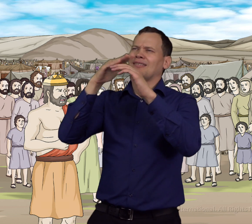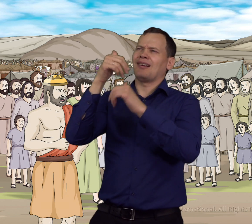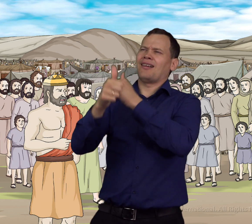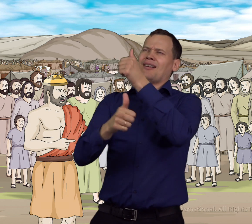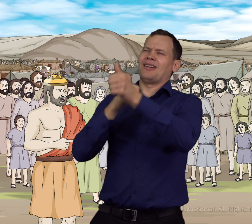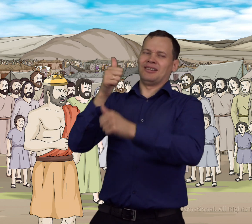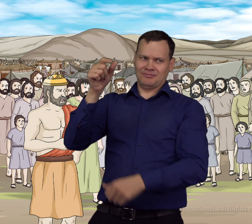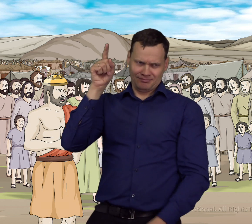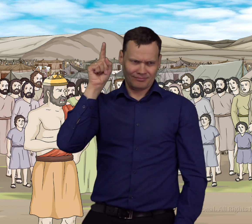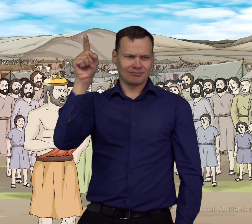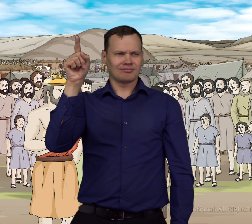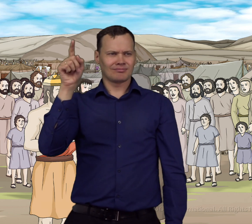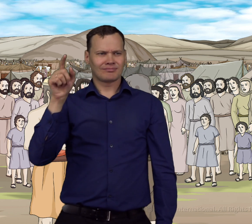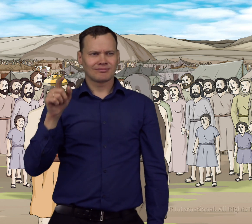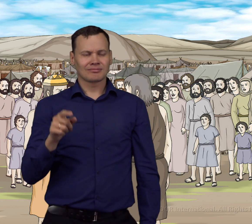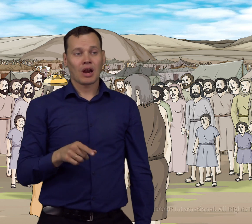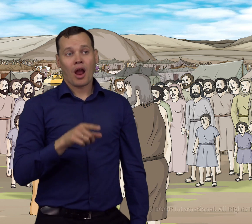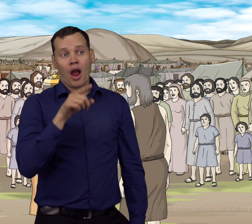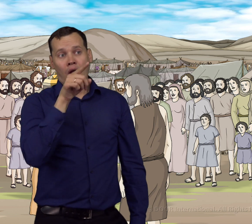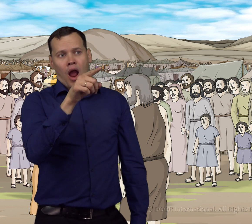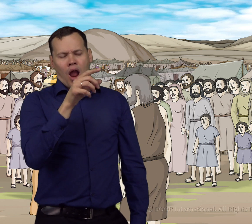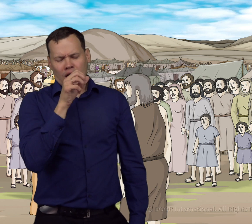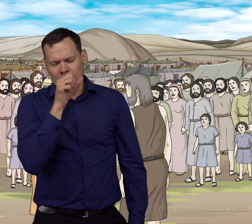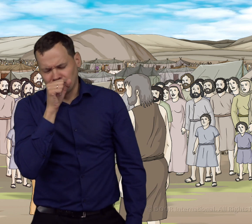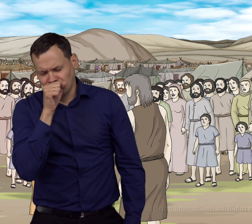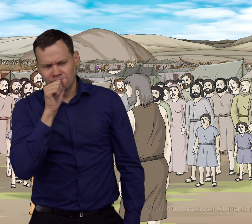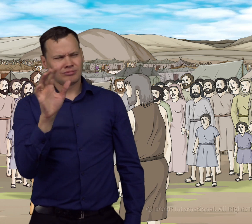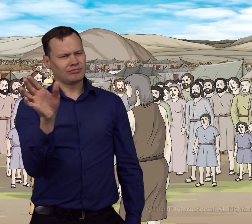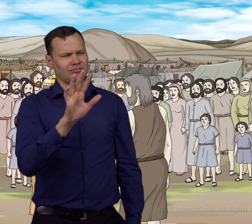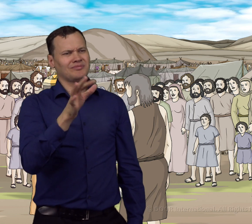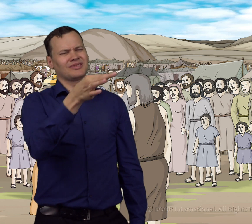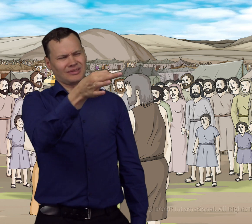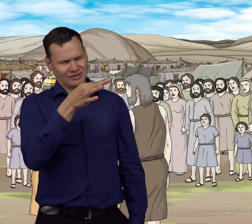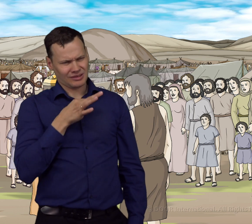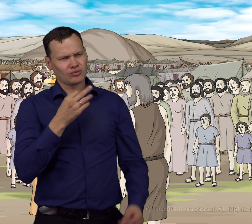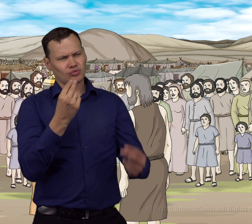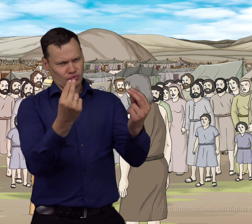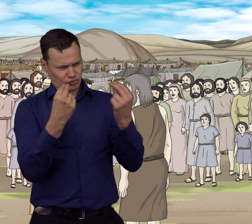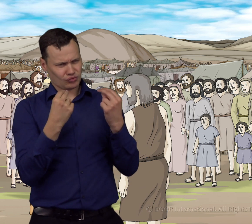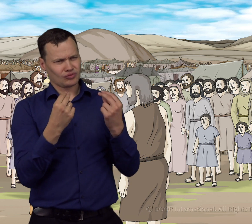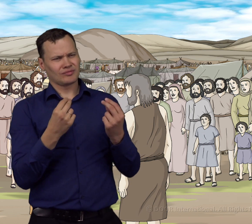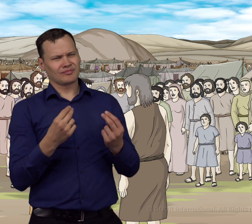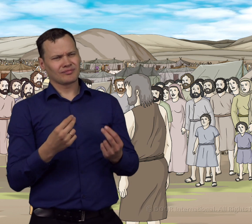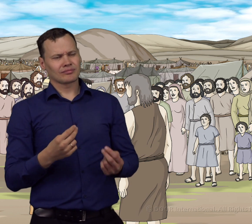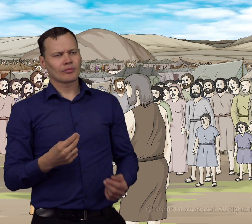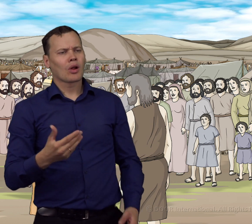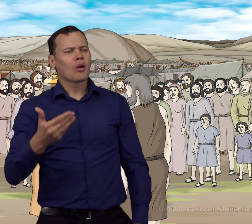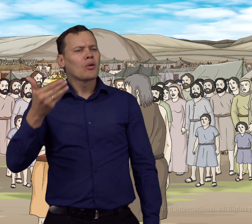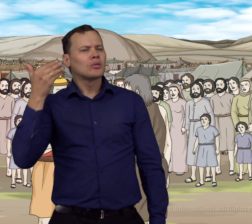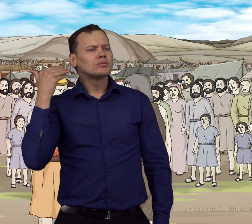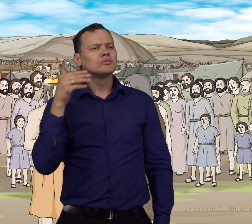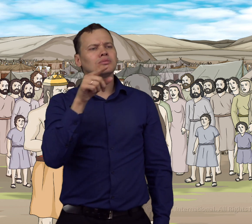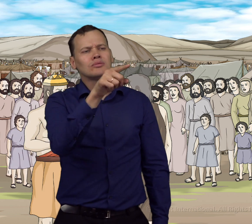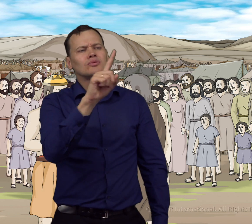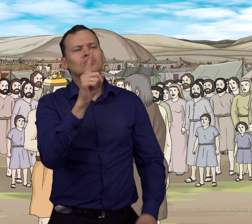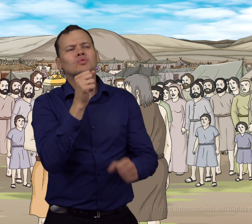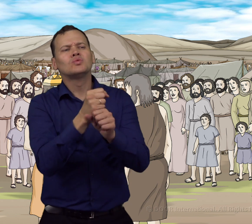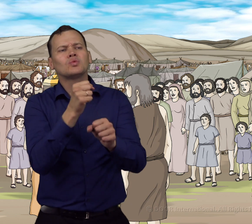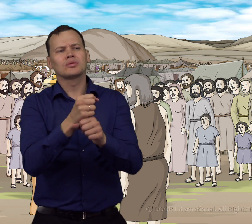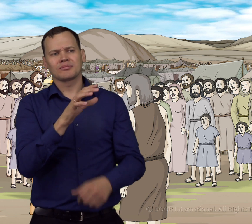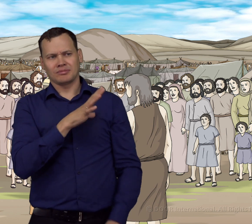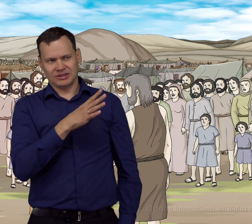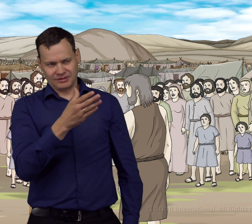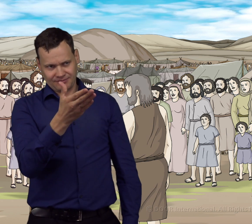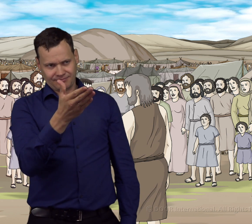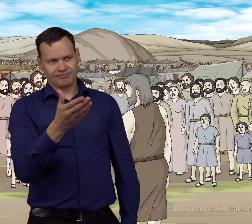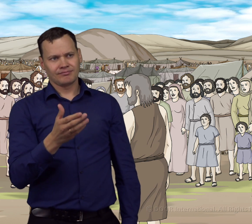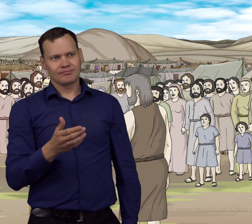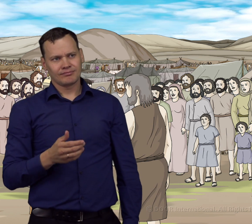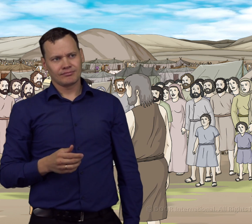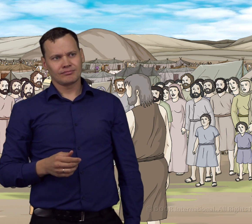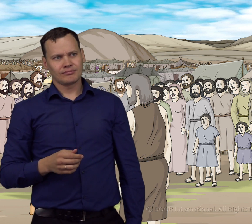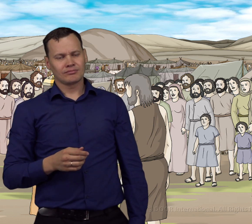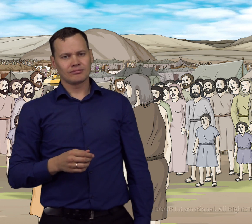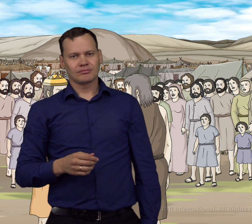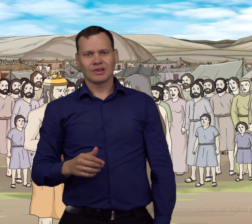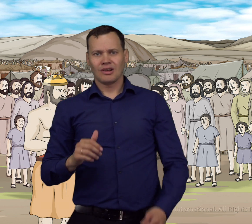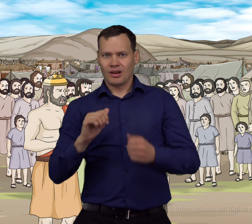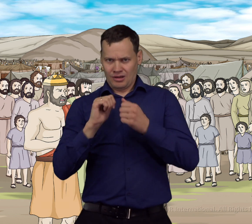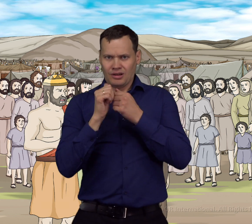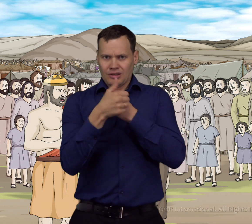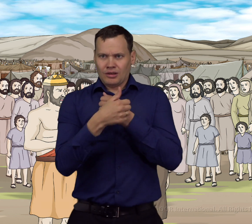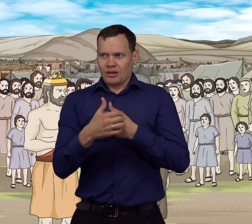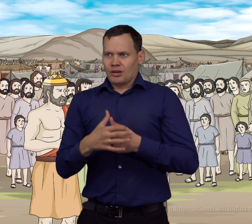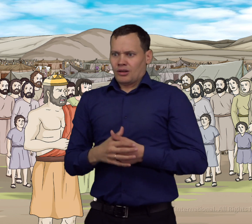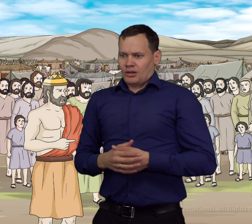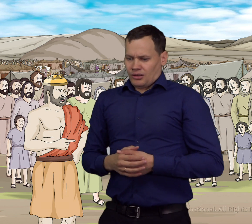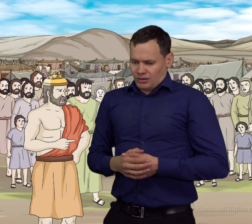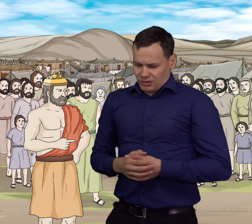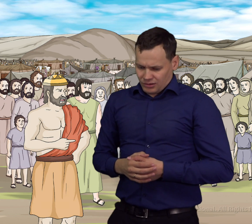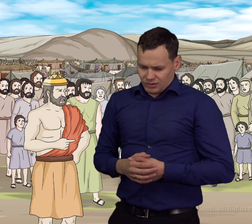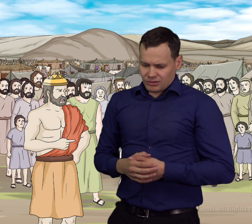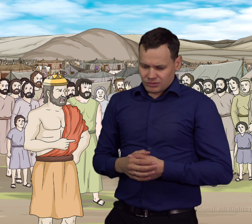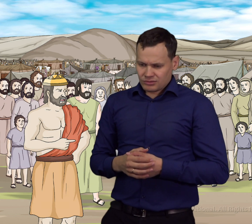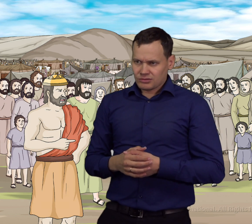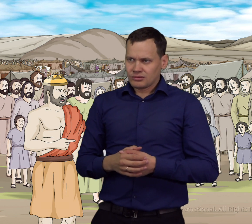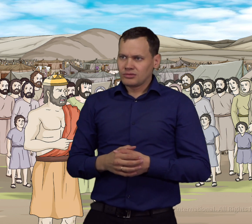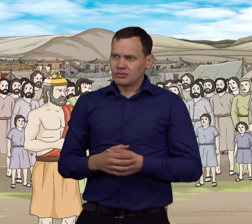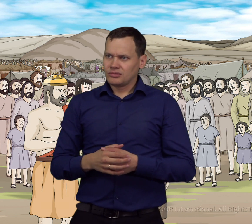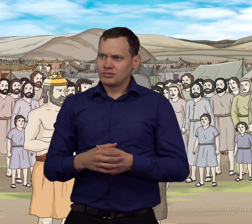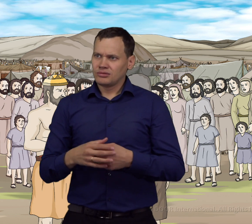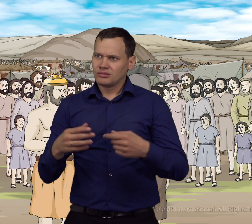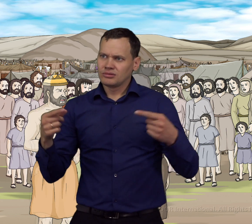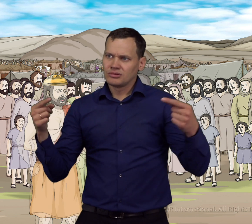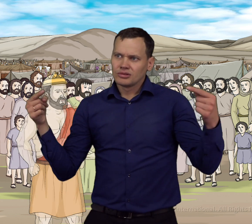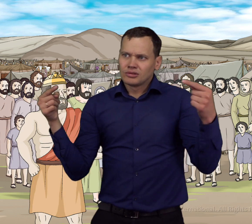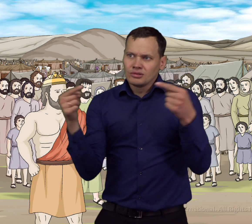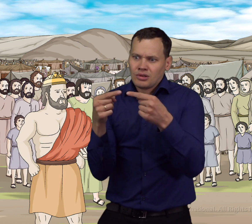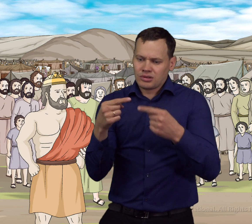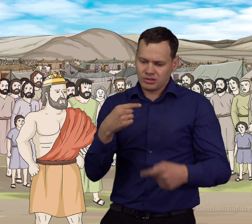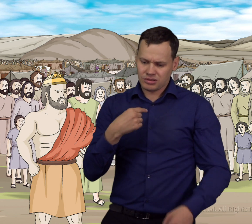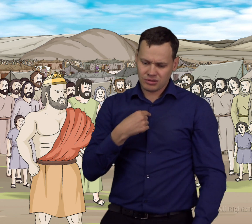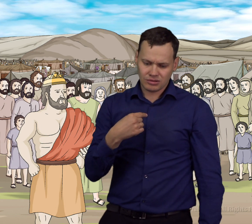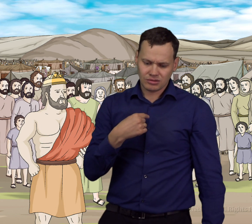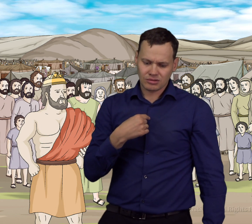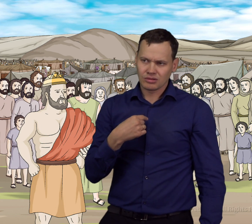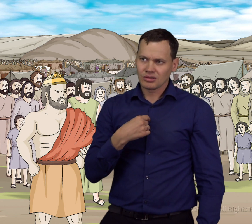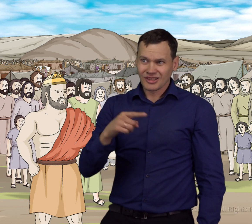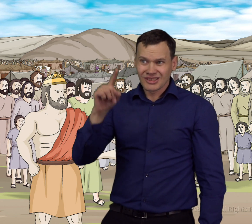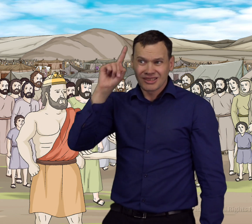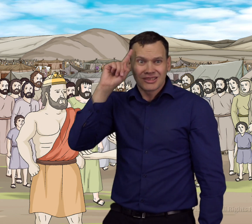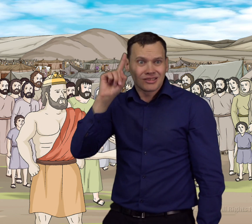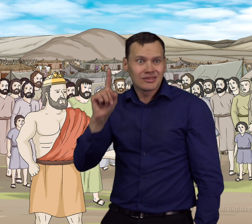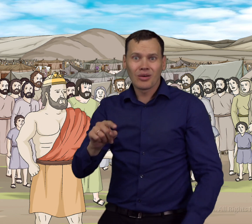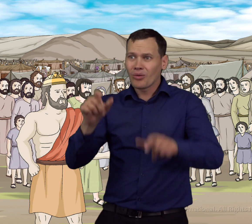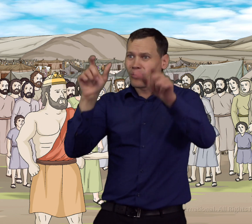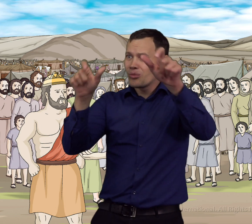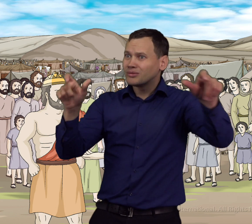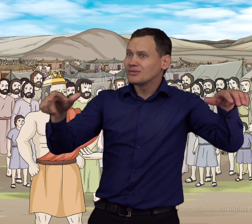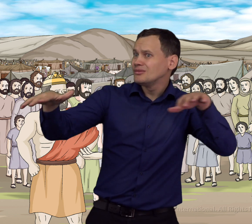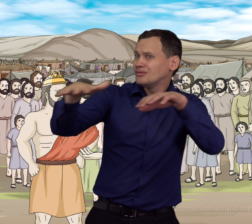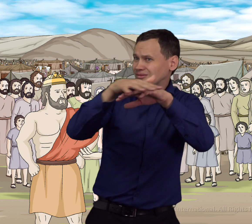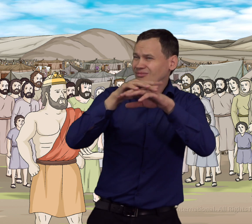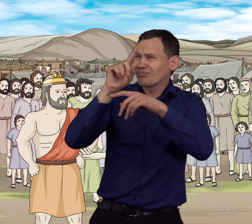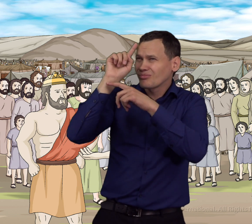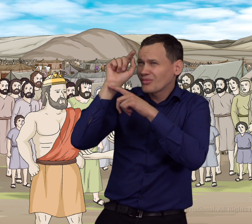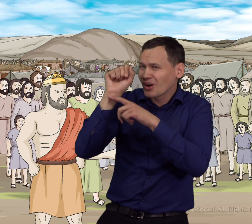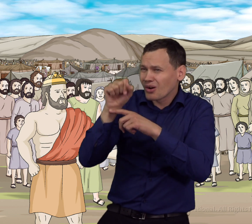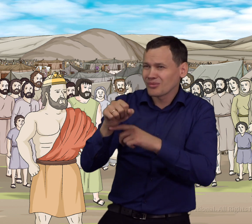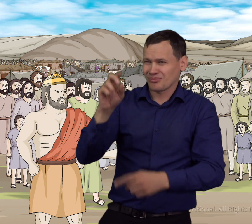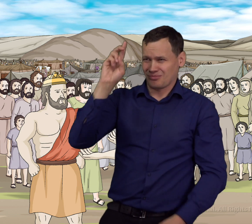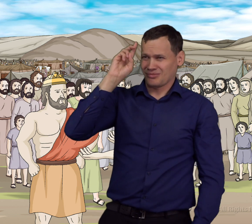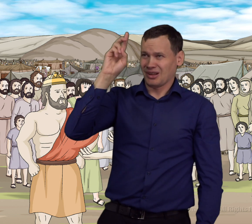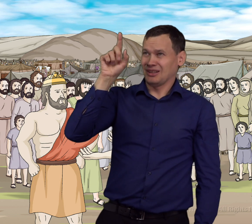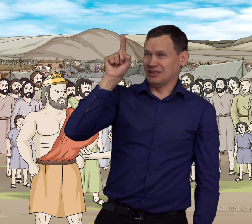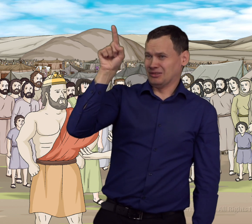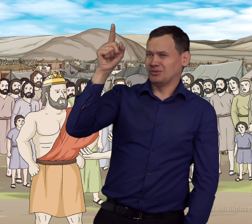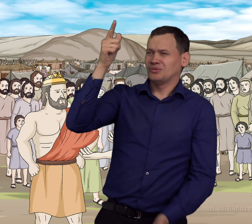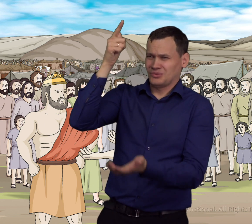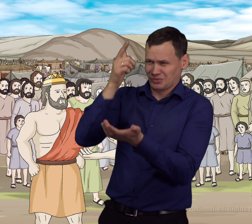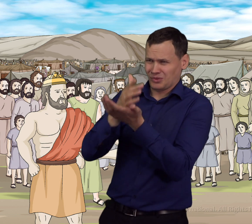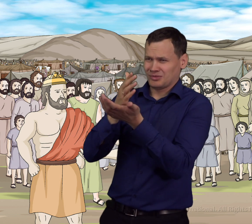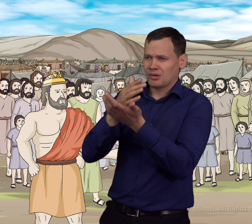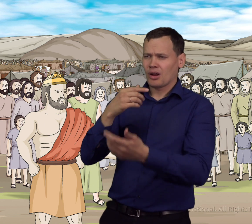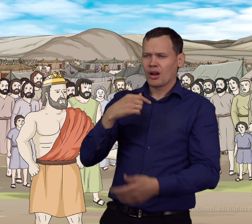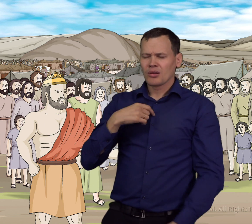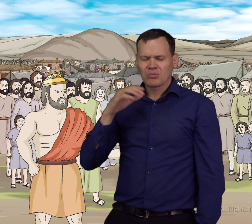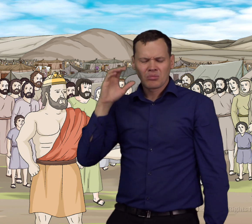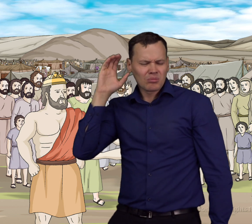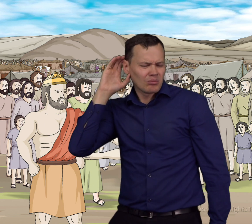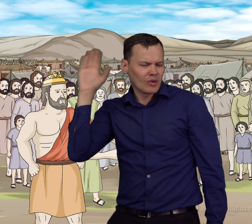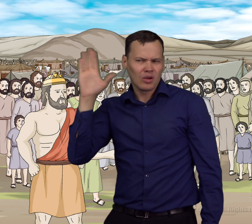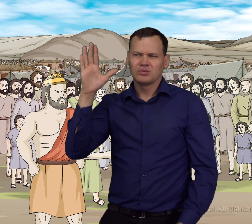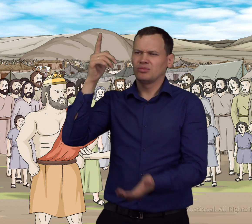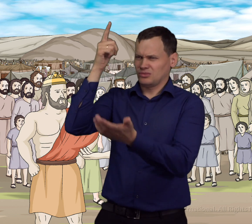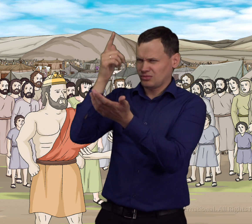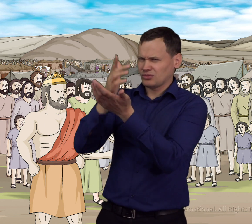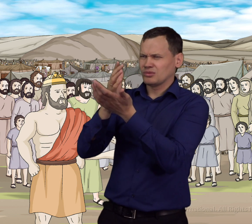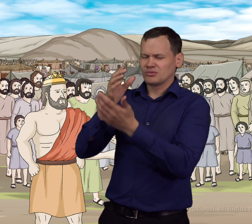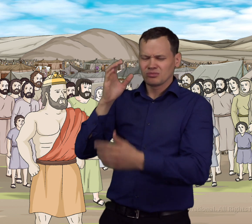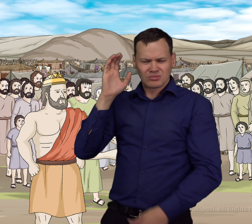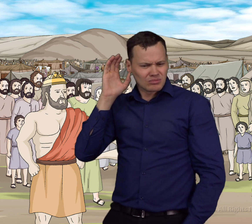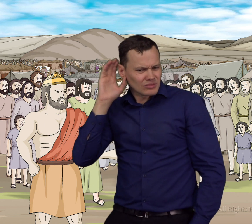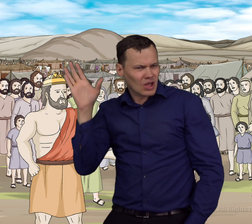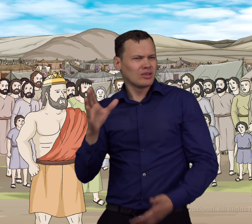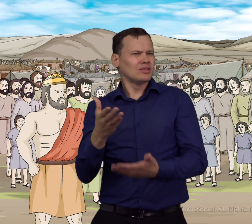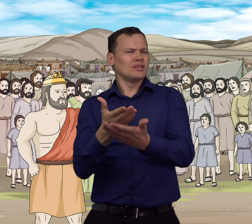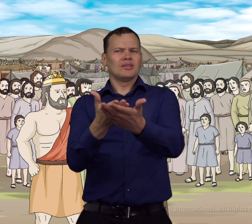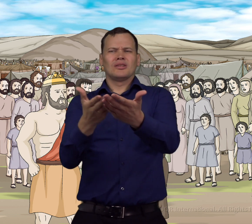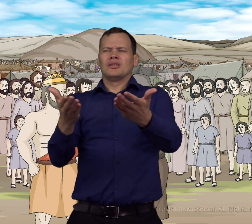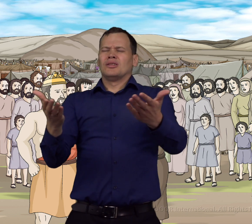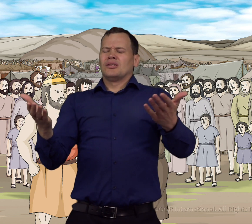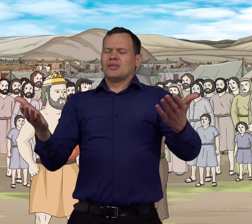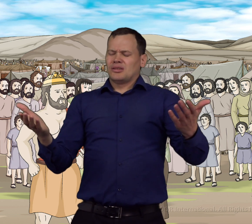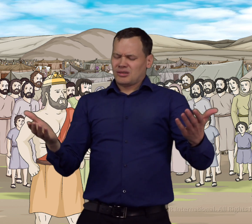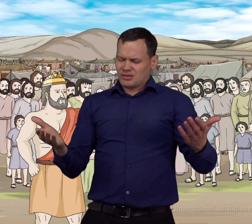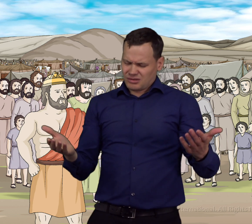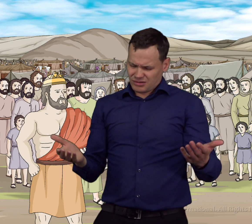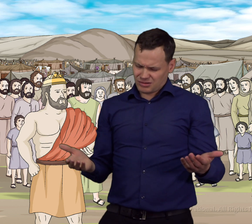So Joshua said to Achan, “My son, give glory to the LORD, the God of Israel, and make a confession to Him.